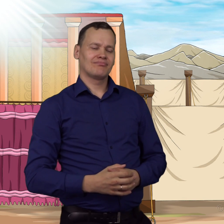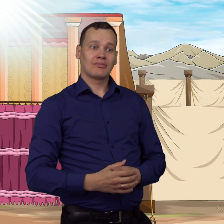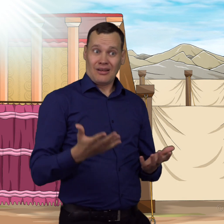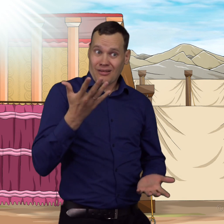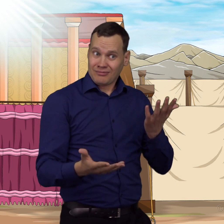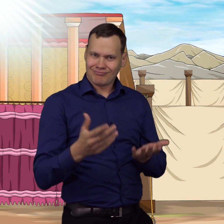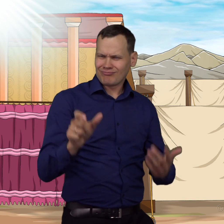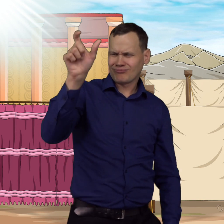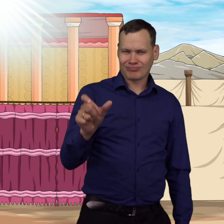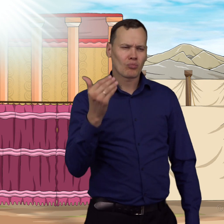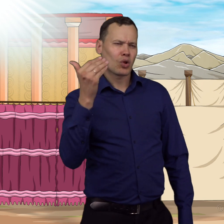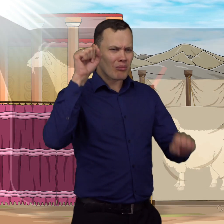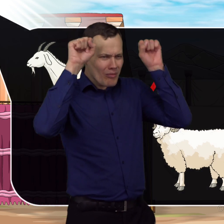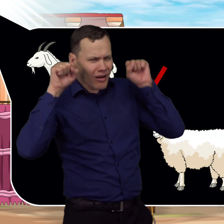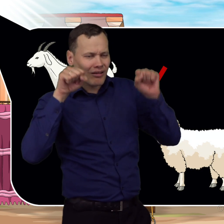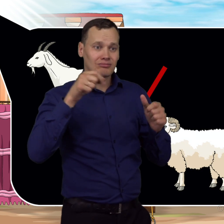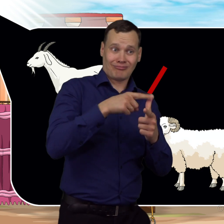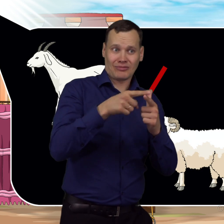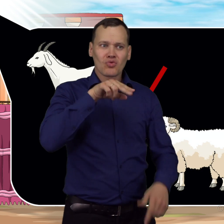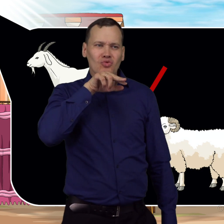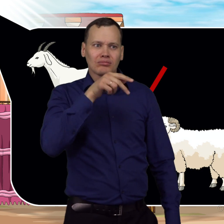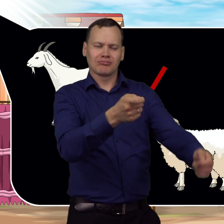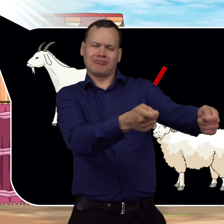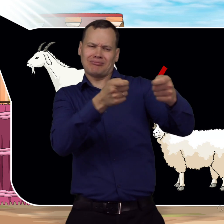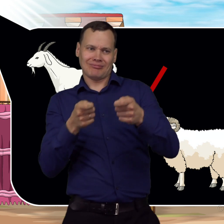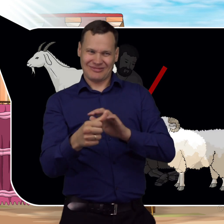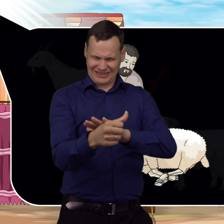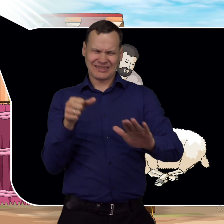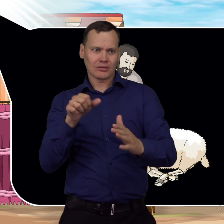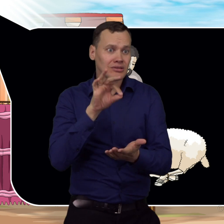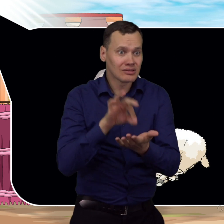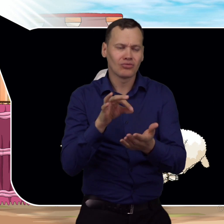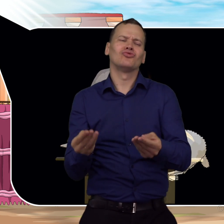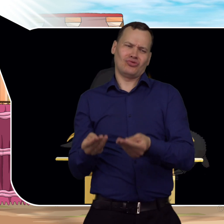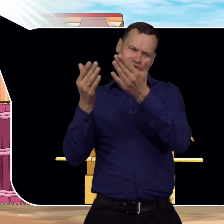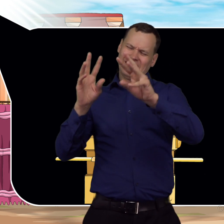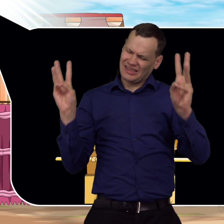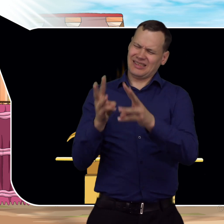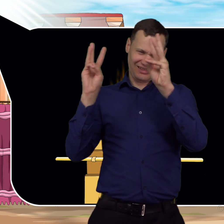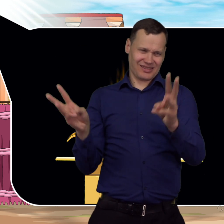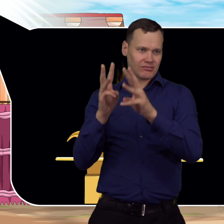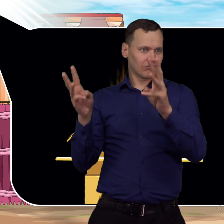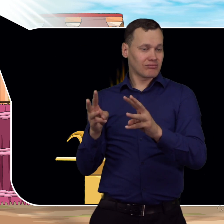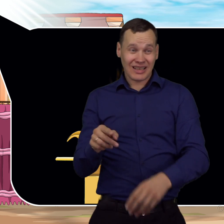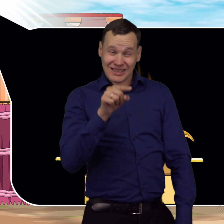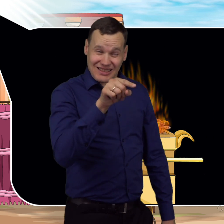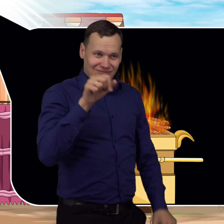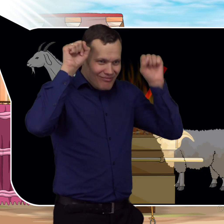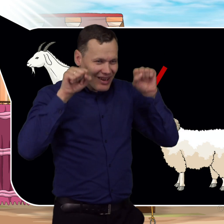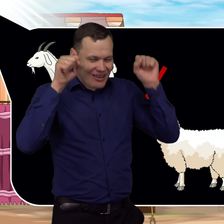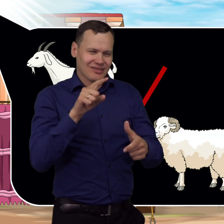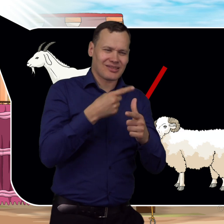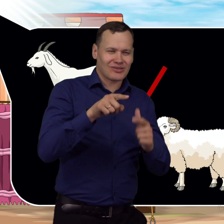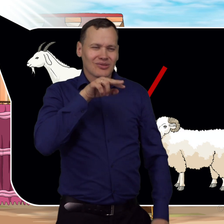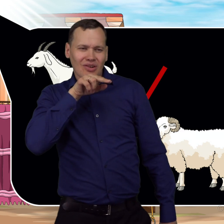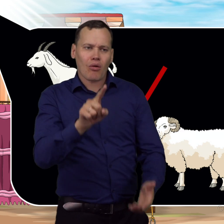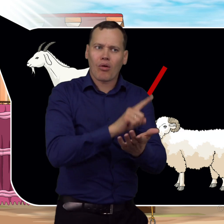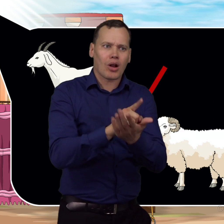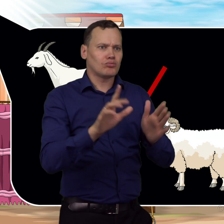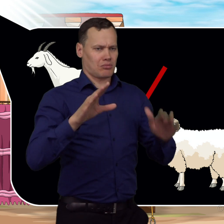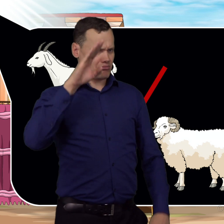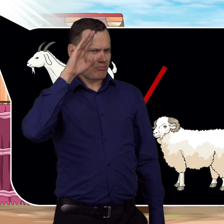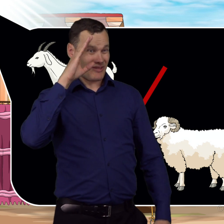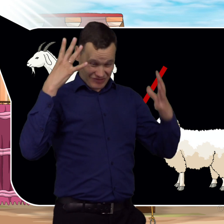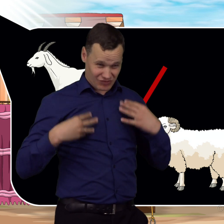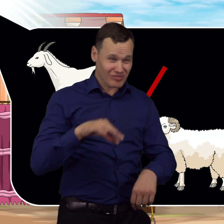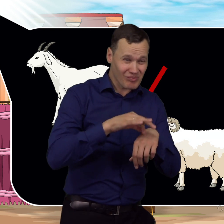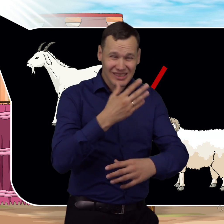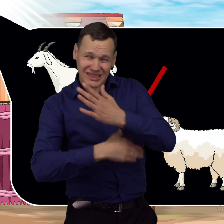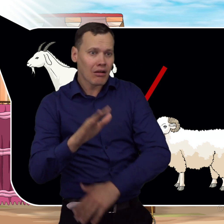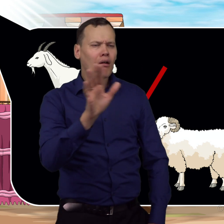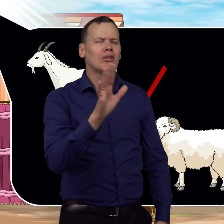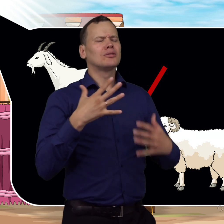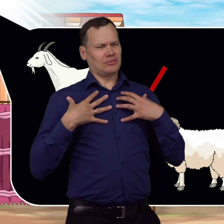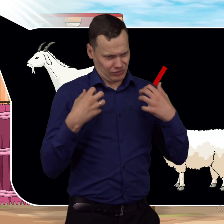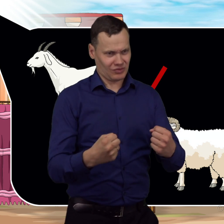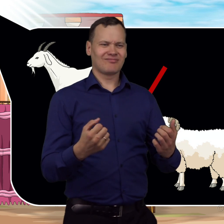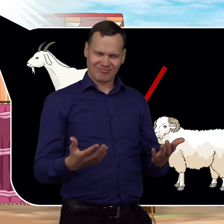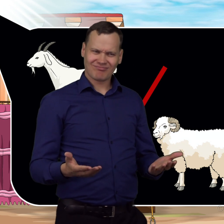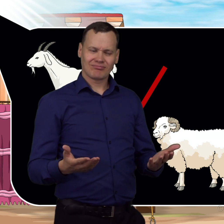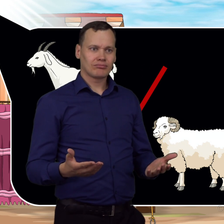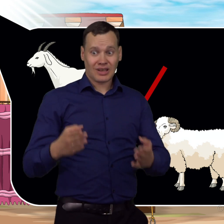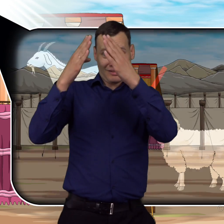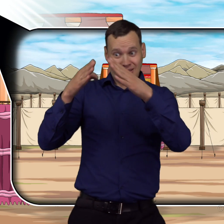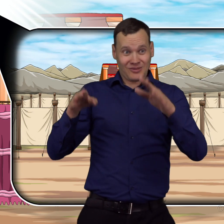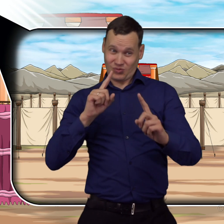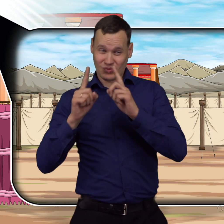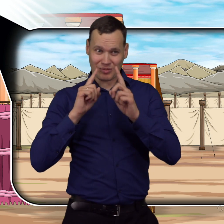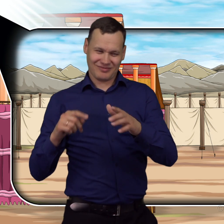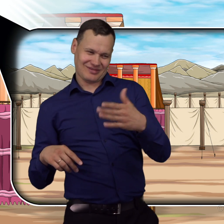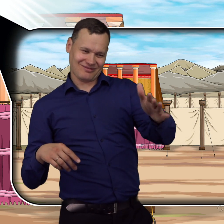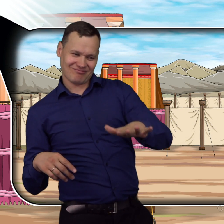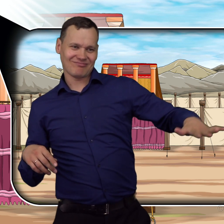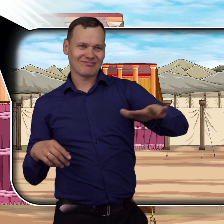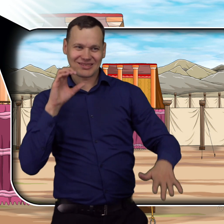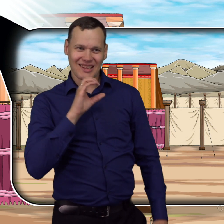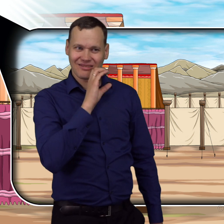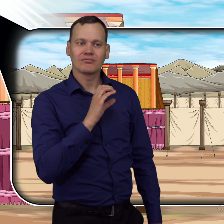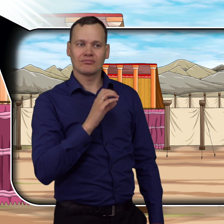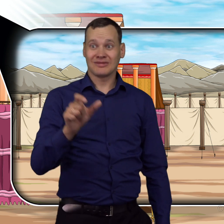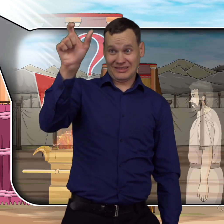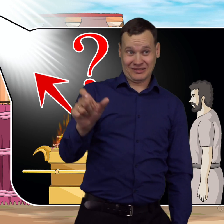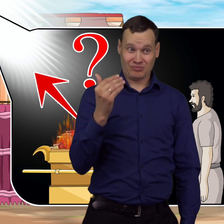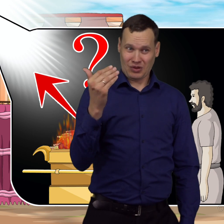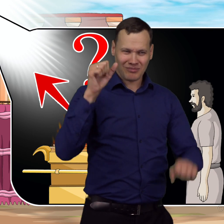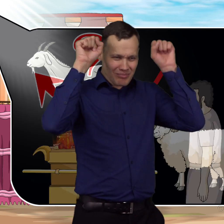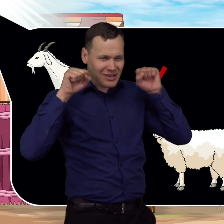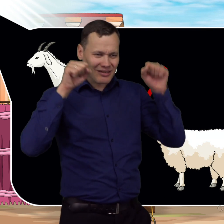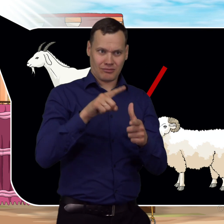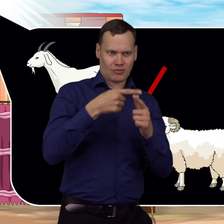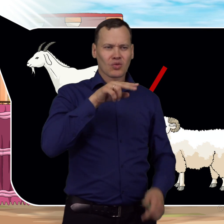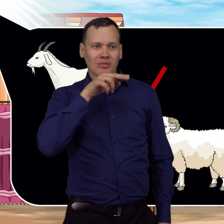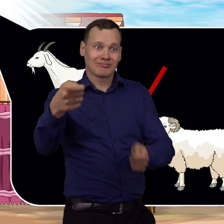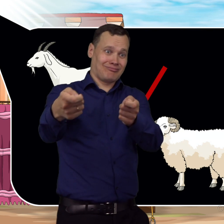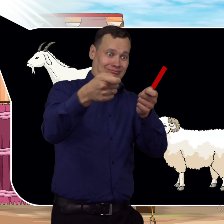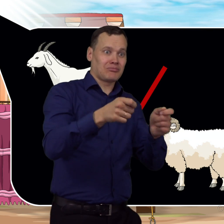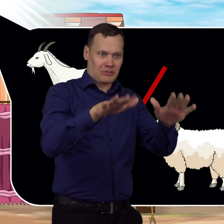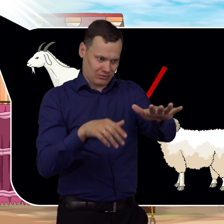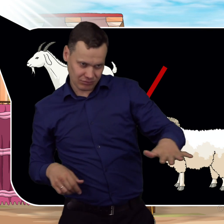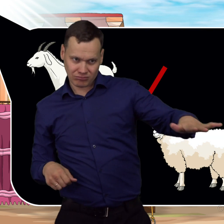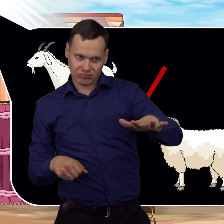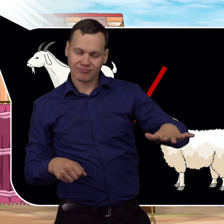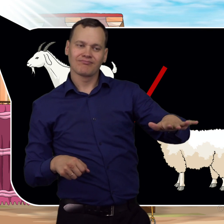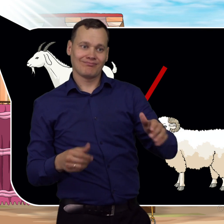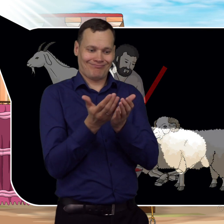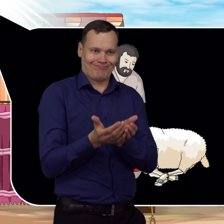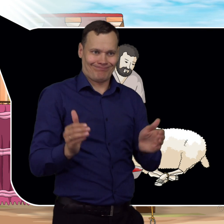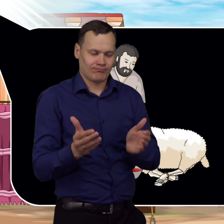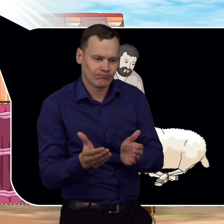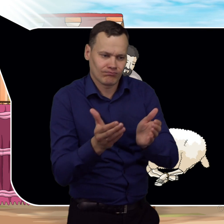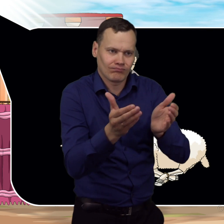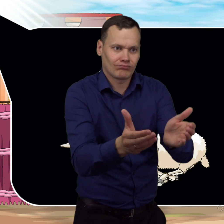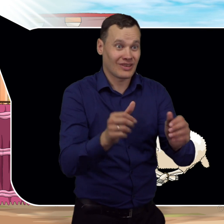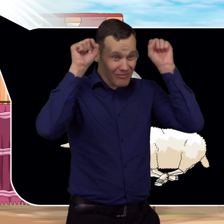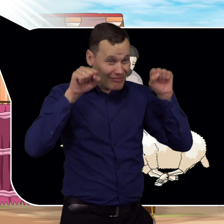If, however, one’s offering is a burnt offering from the flock—from the sheep or goats—he is to present an unblemished male.